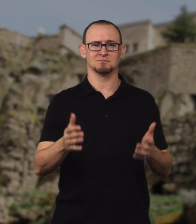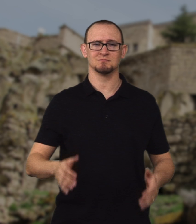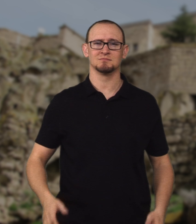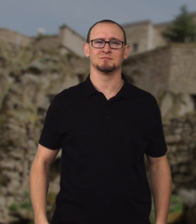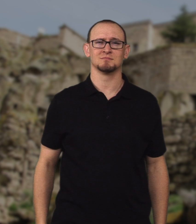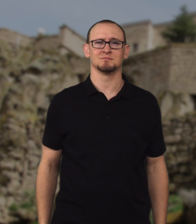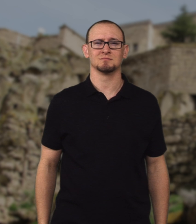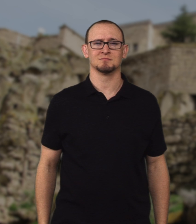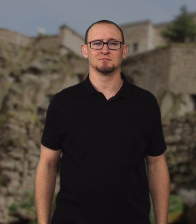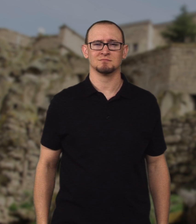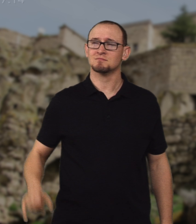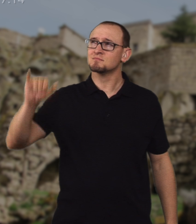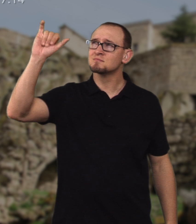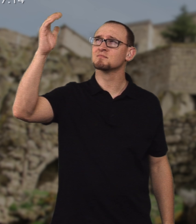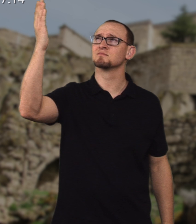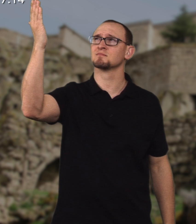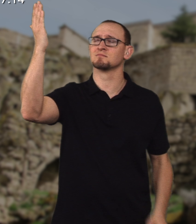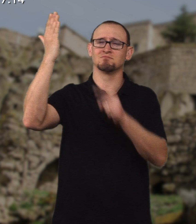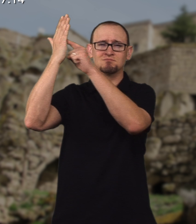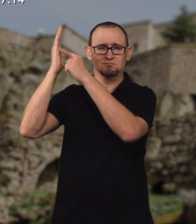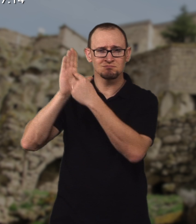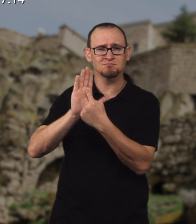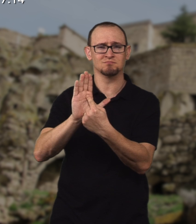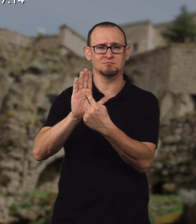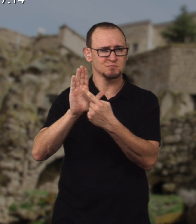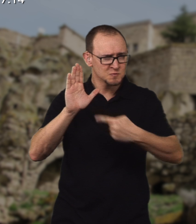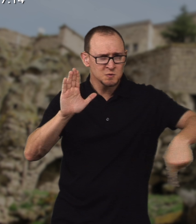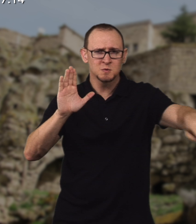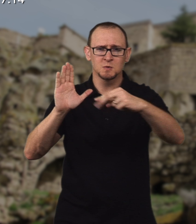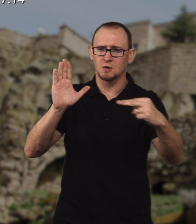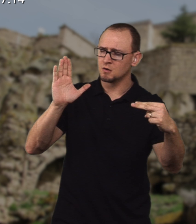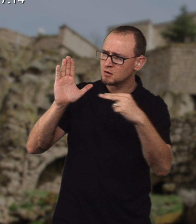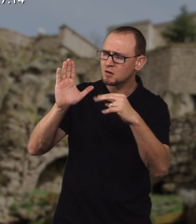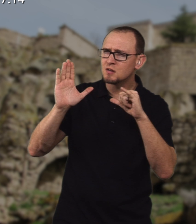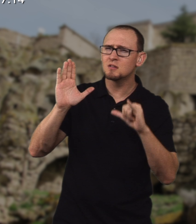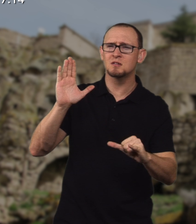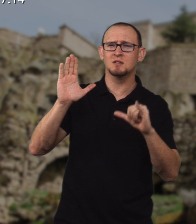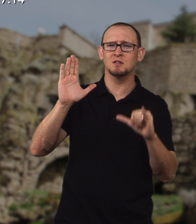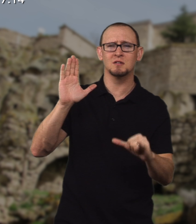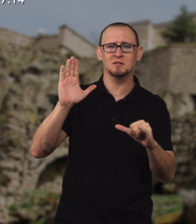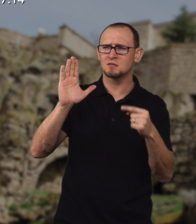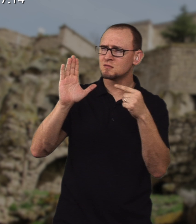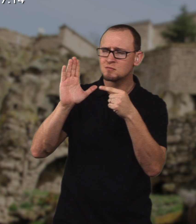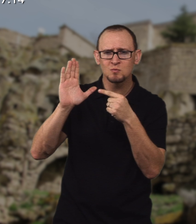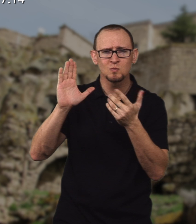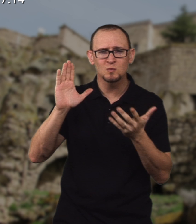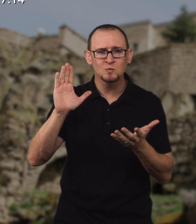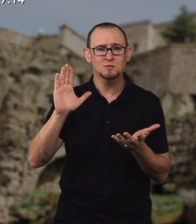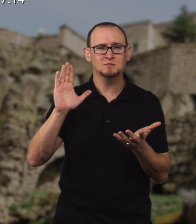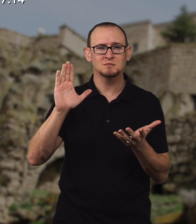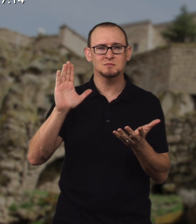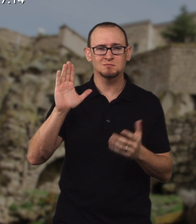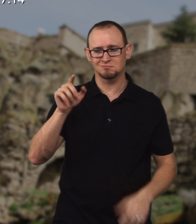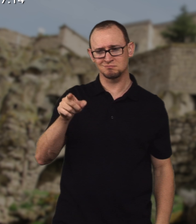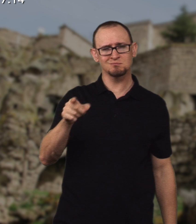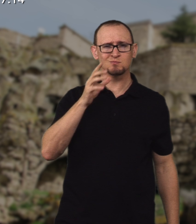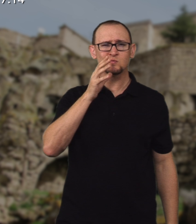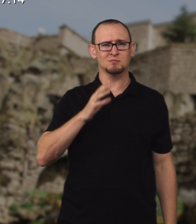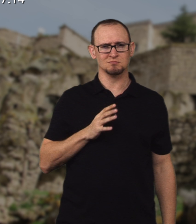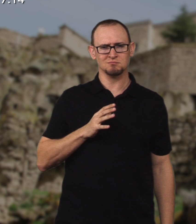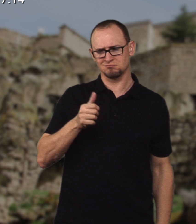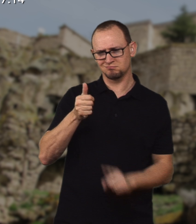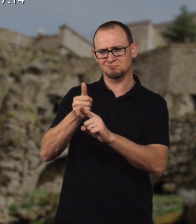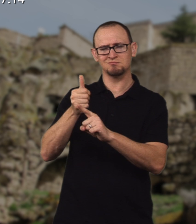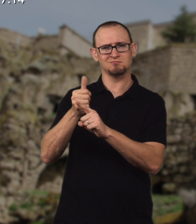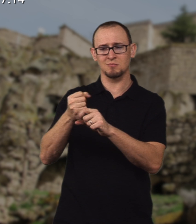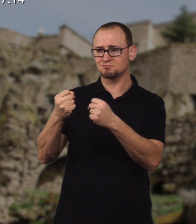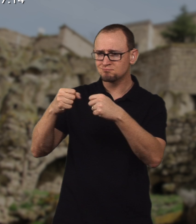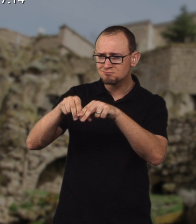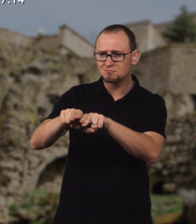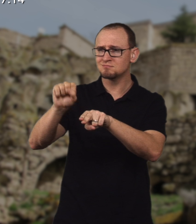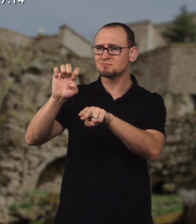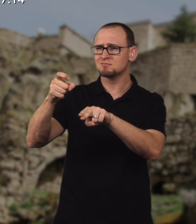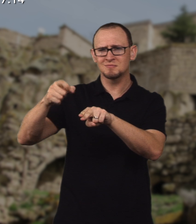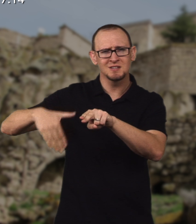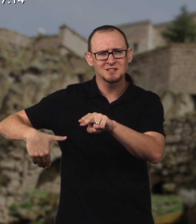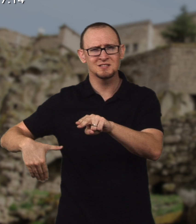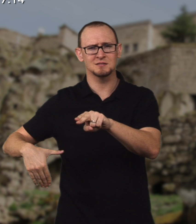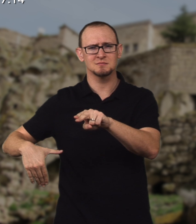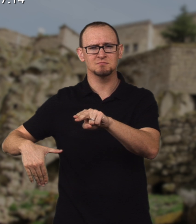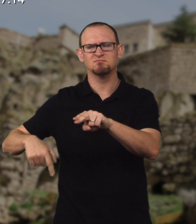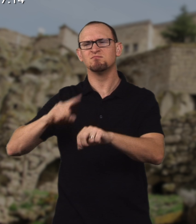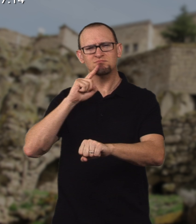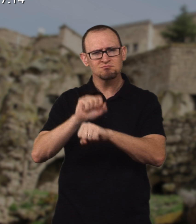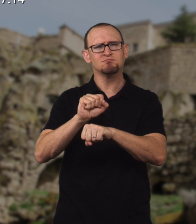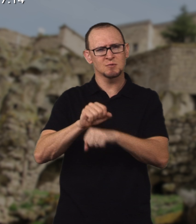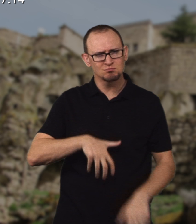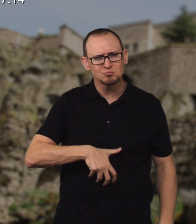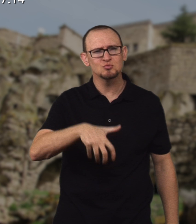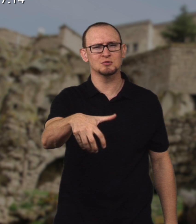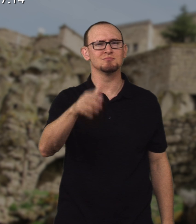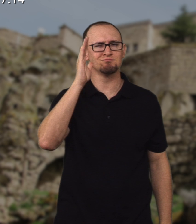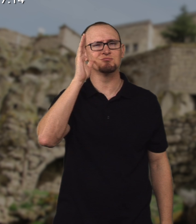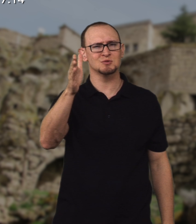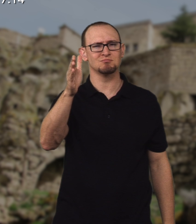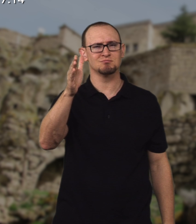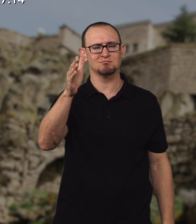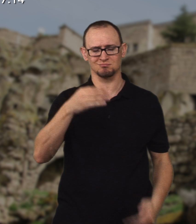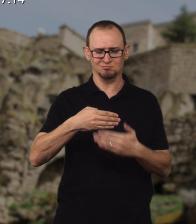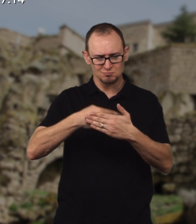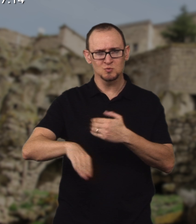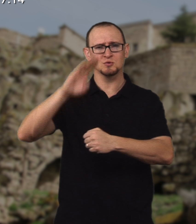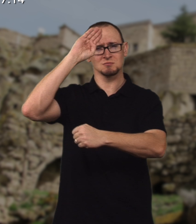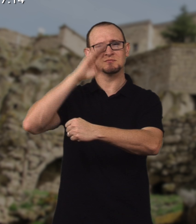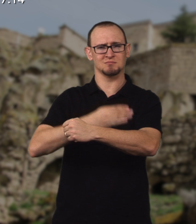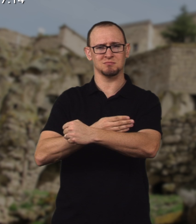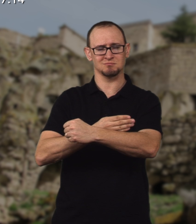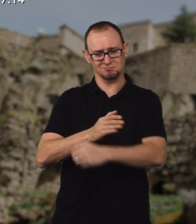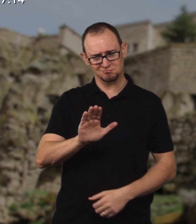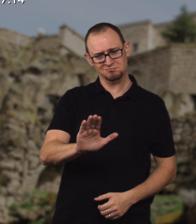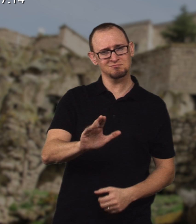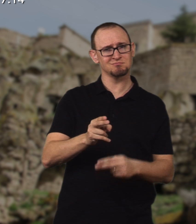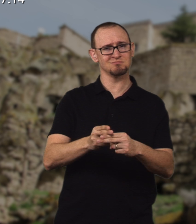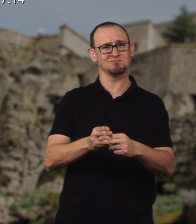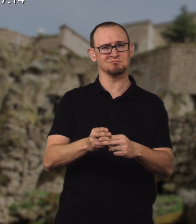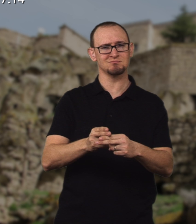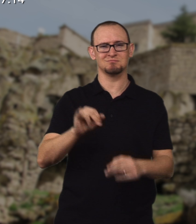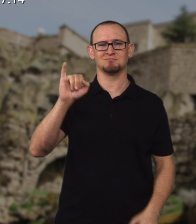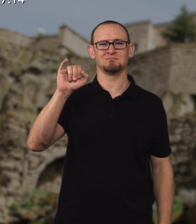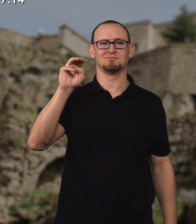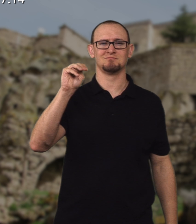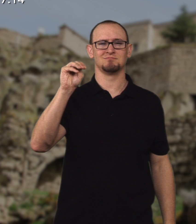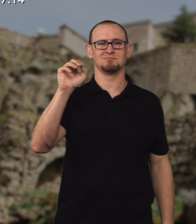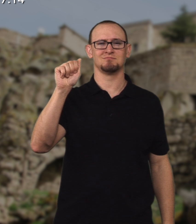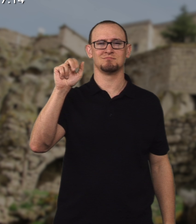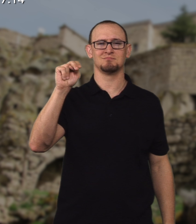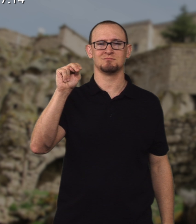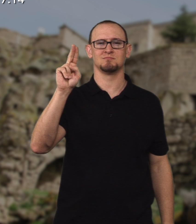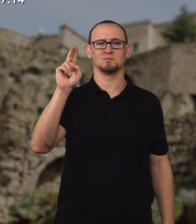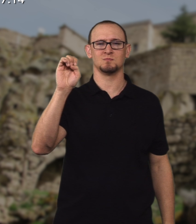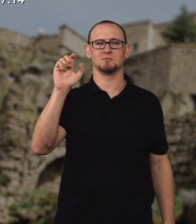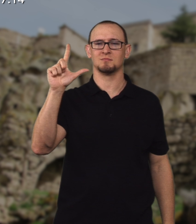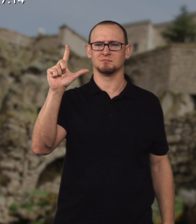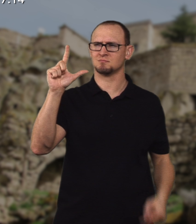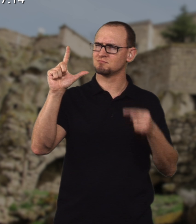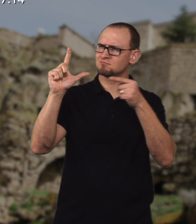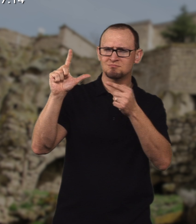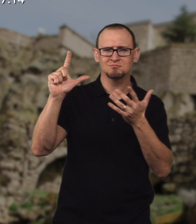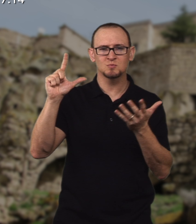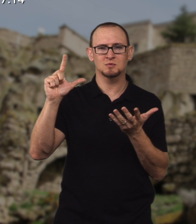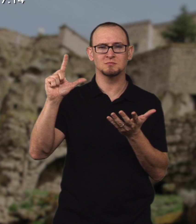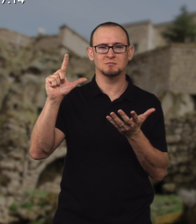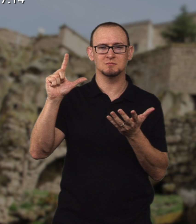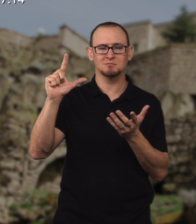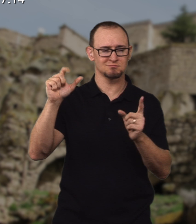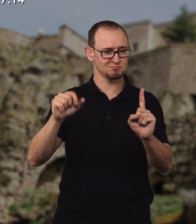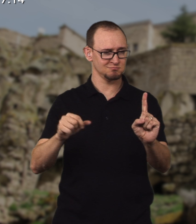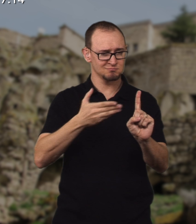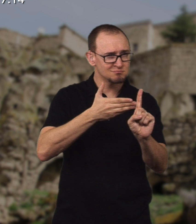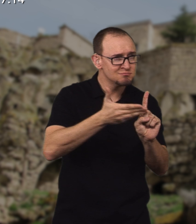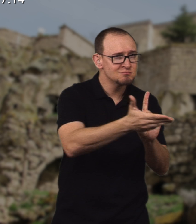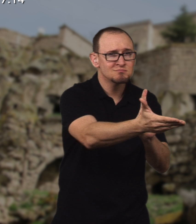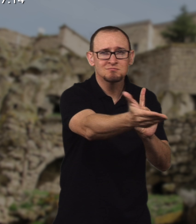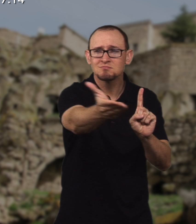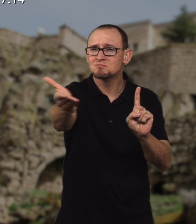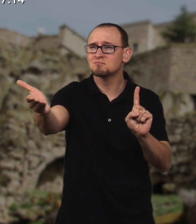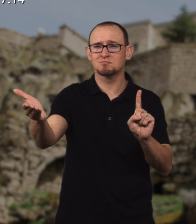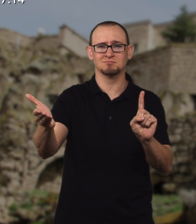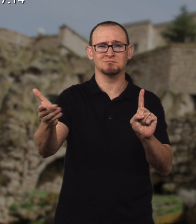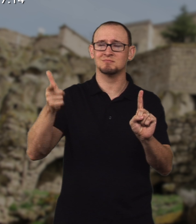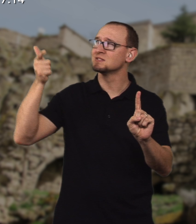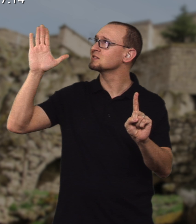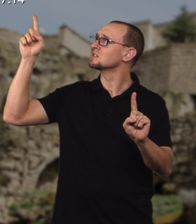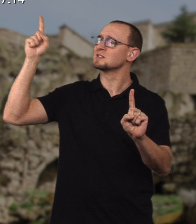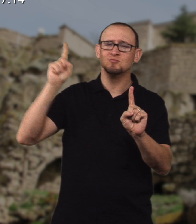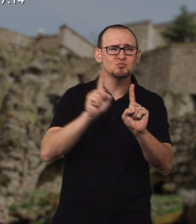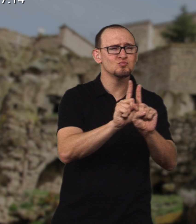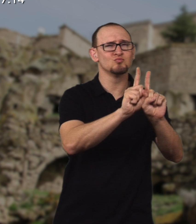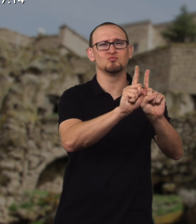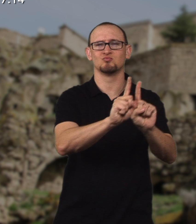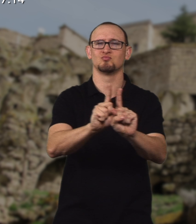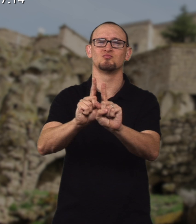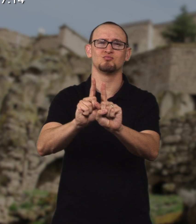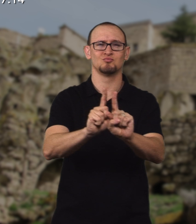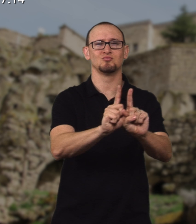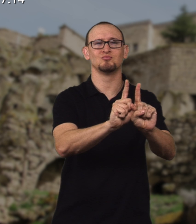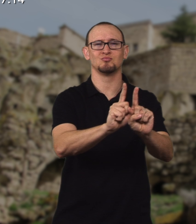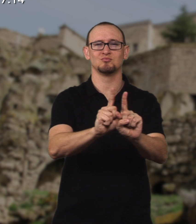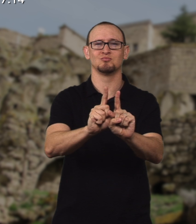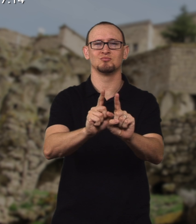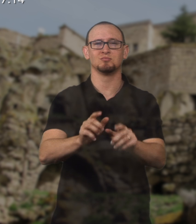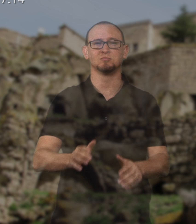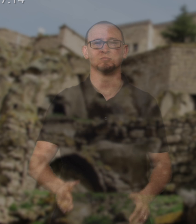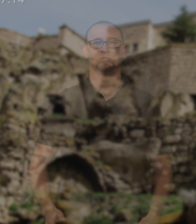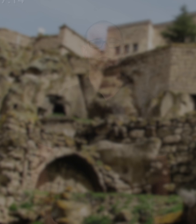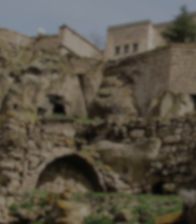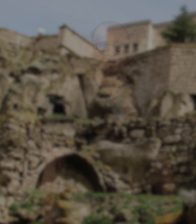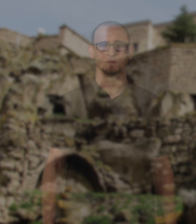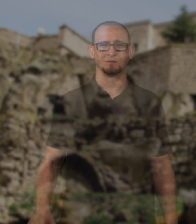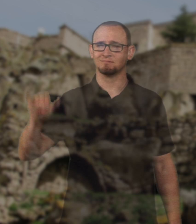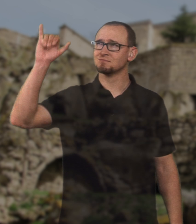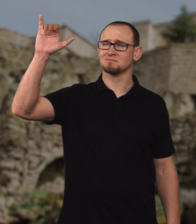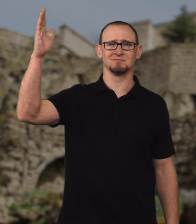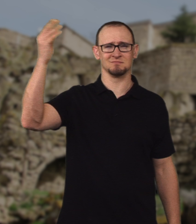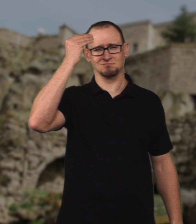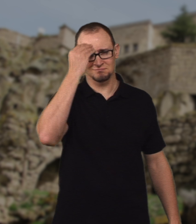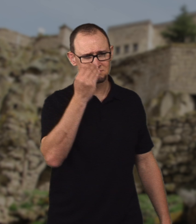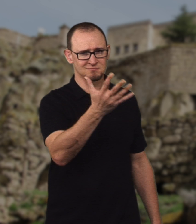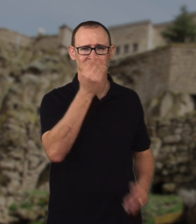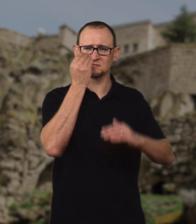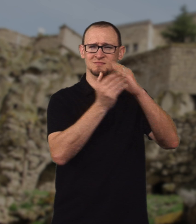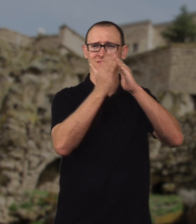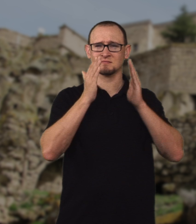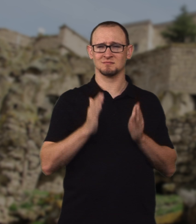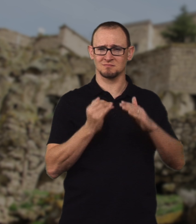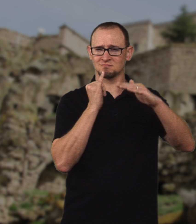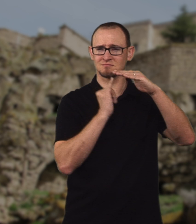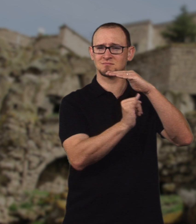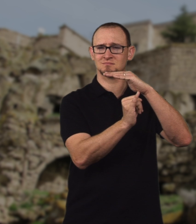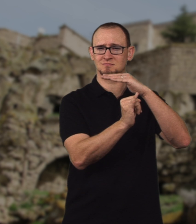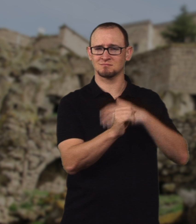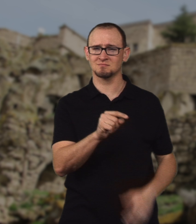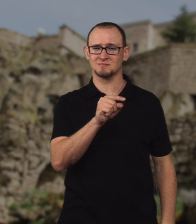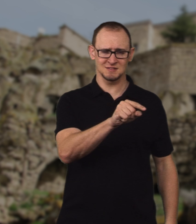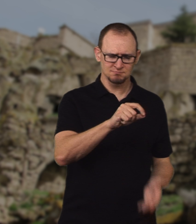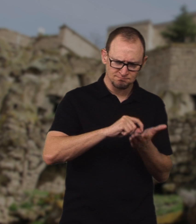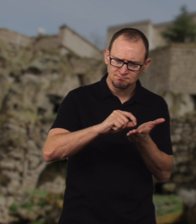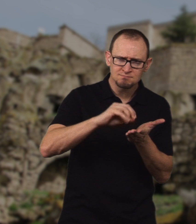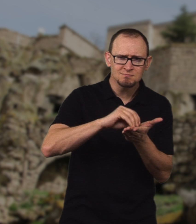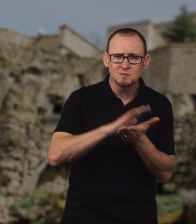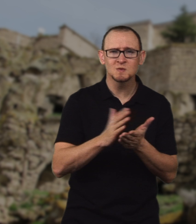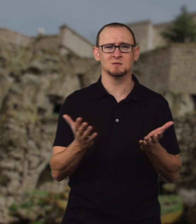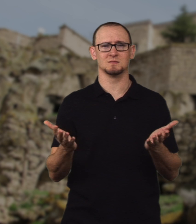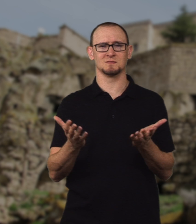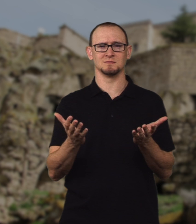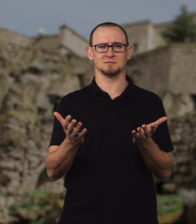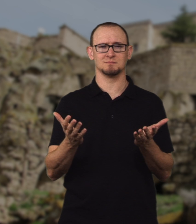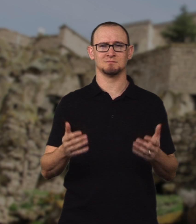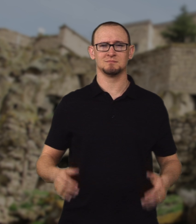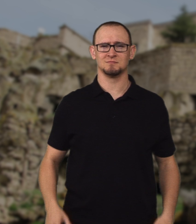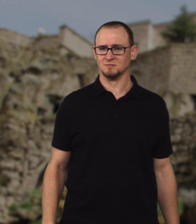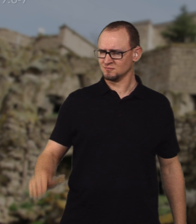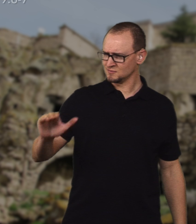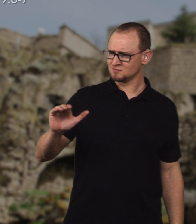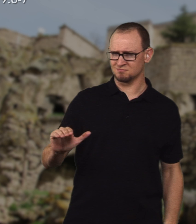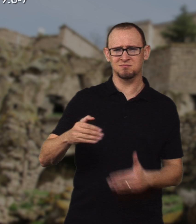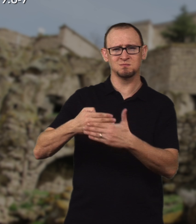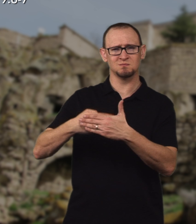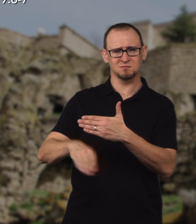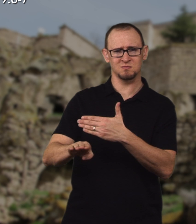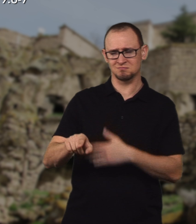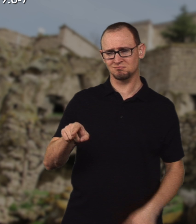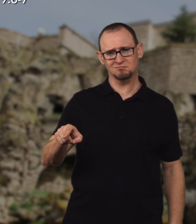Therefore the Lord Himself will give you a sign: Behold, the virgin will be with child and will give birth to a son, and will call Him Immanuel.